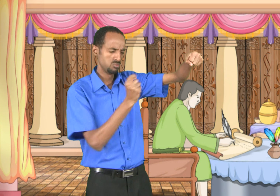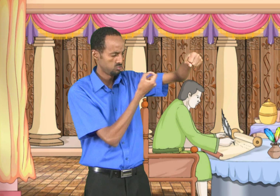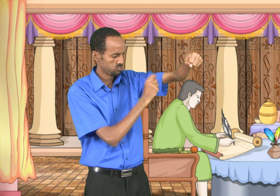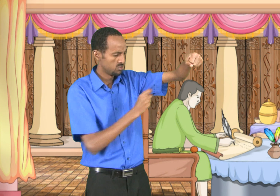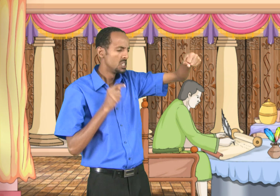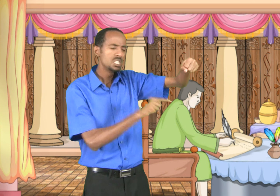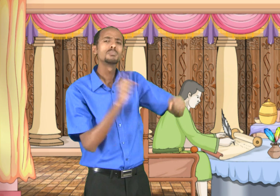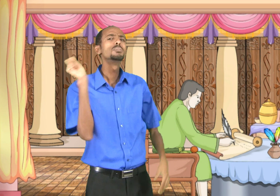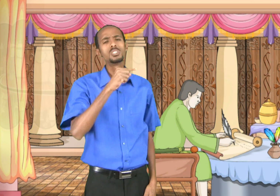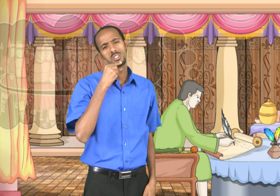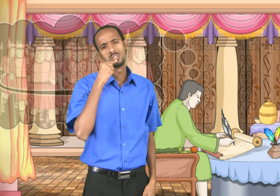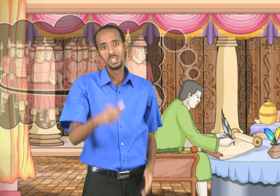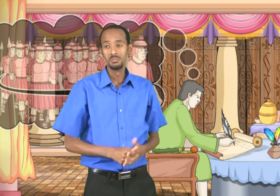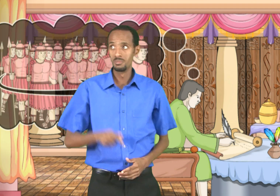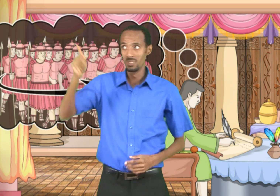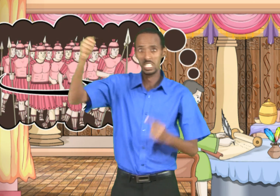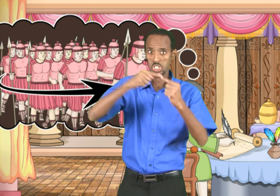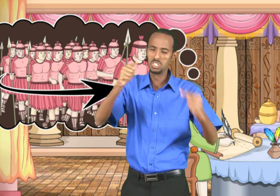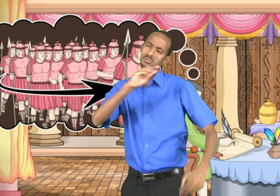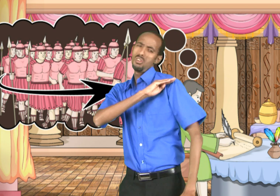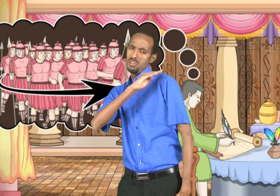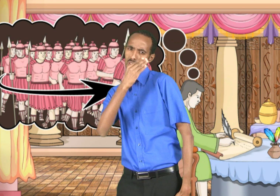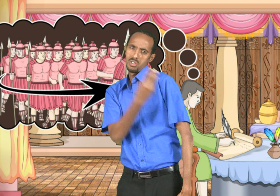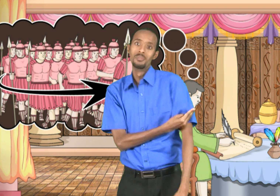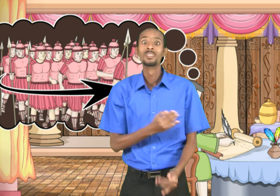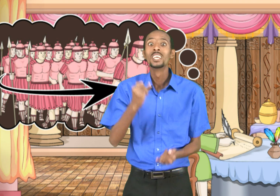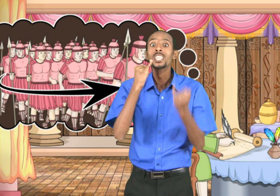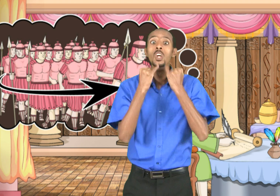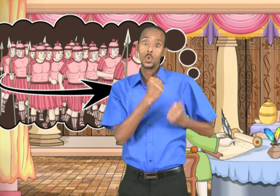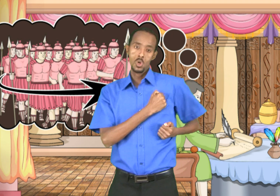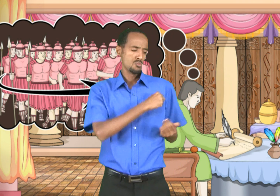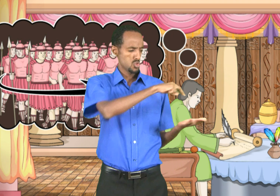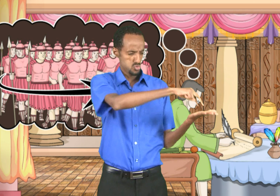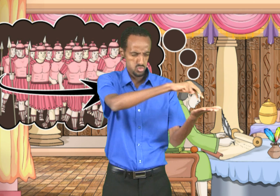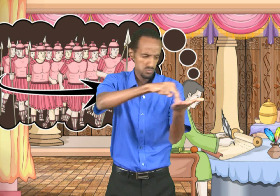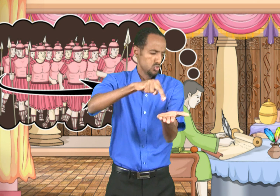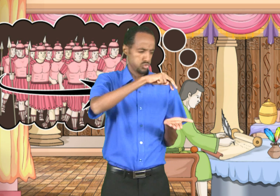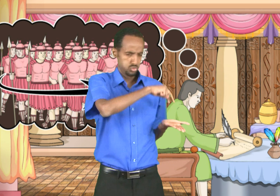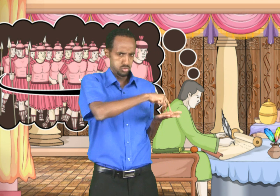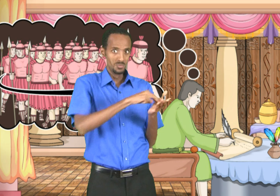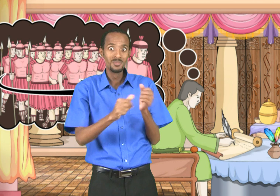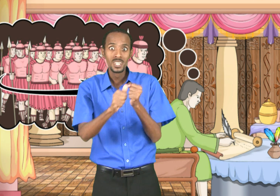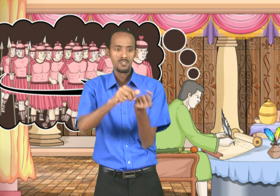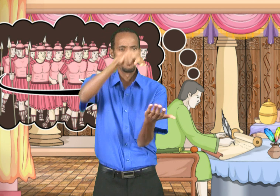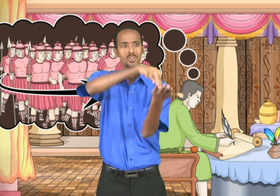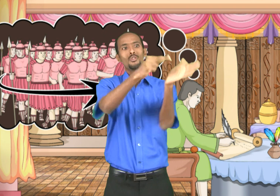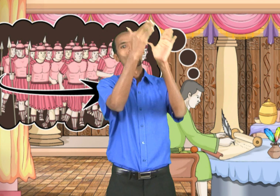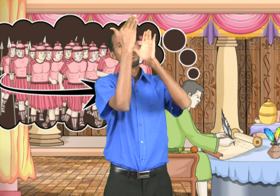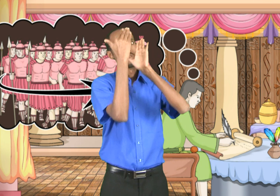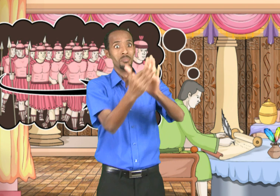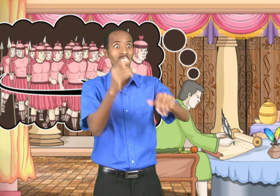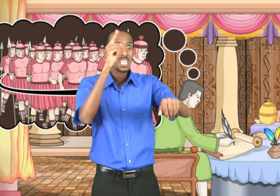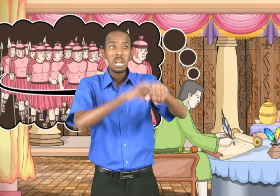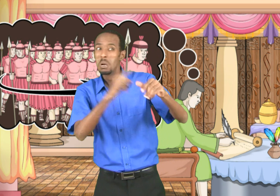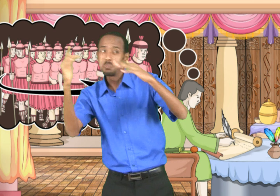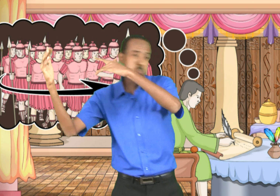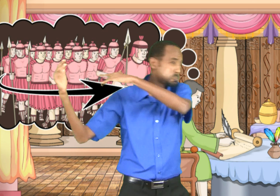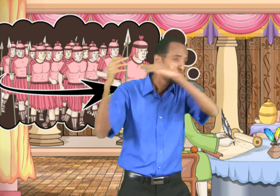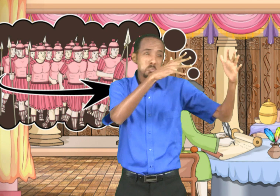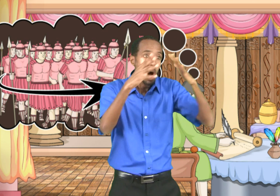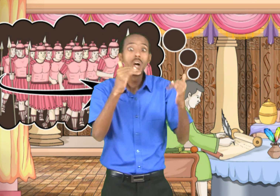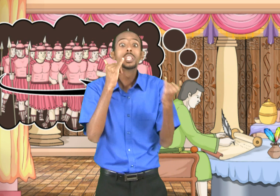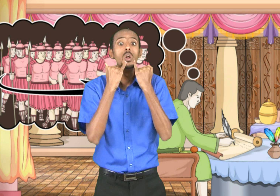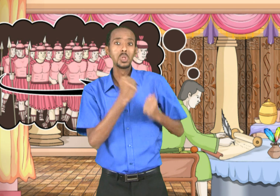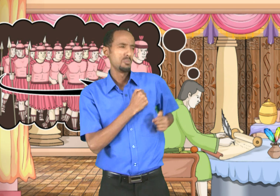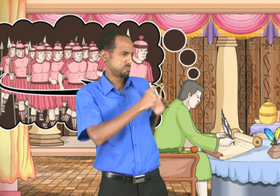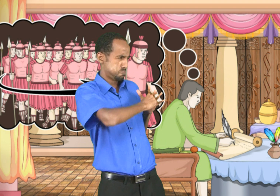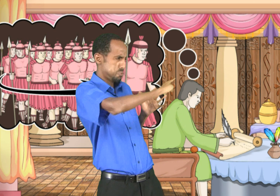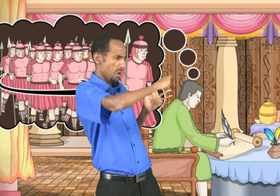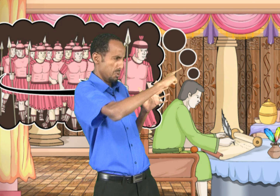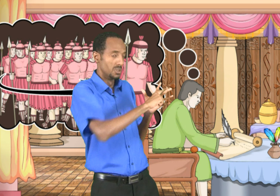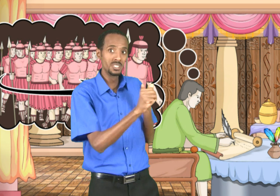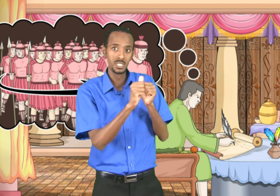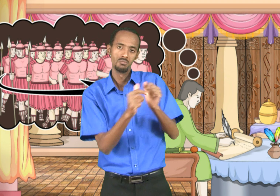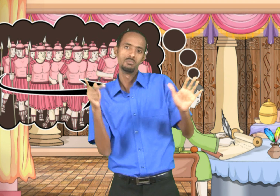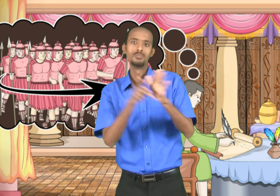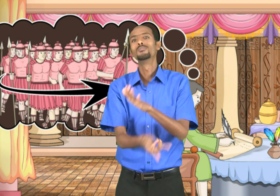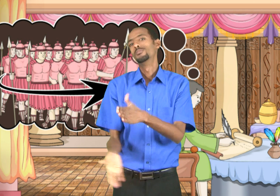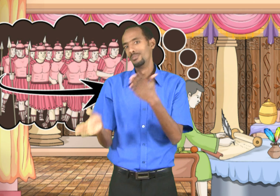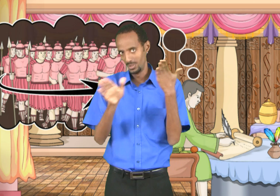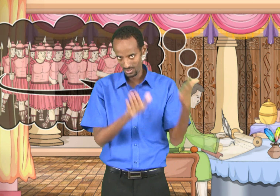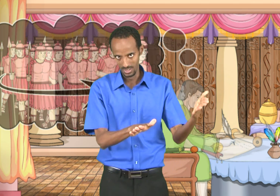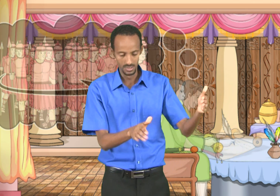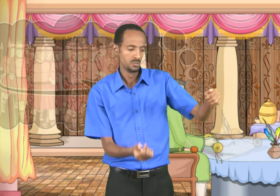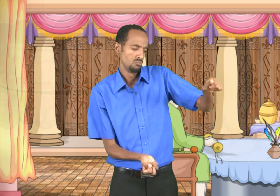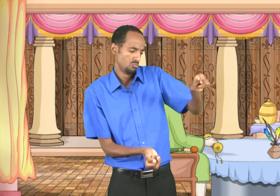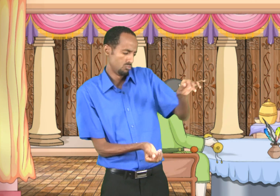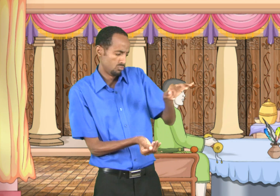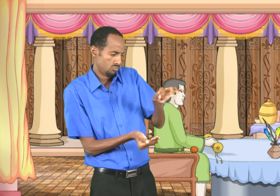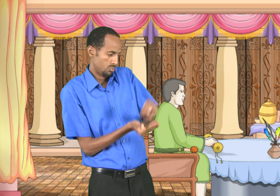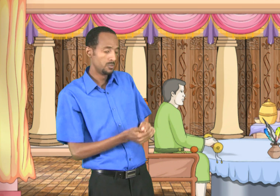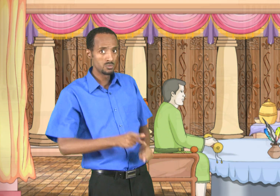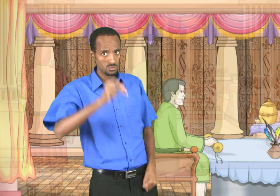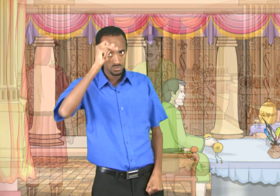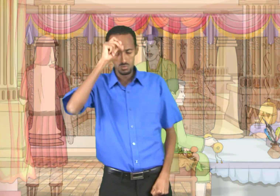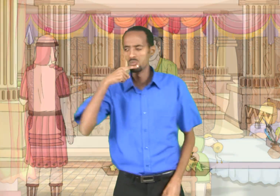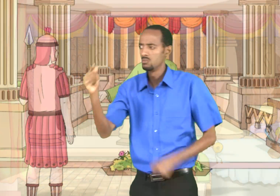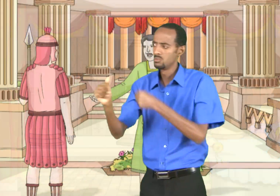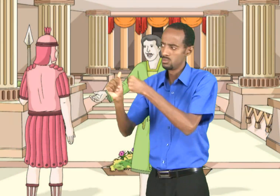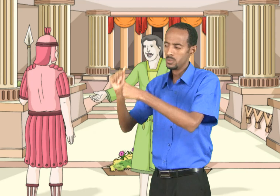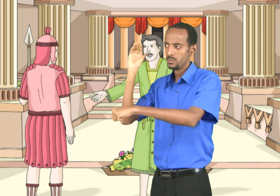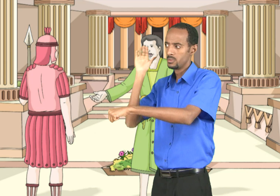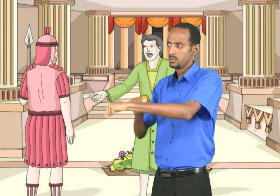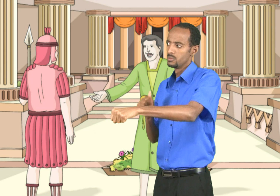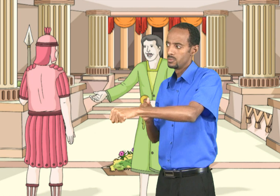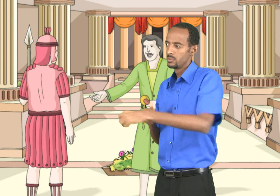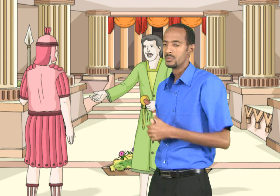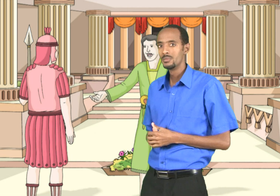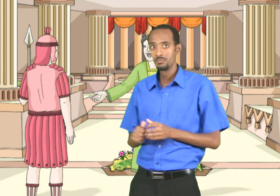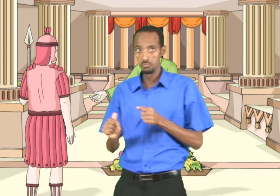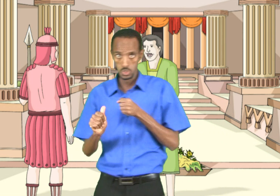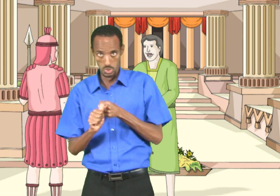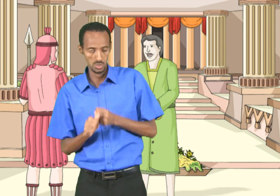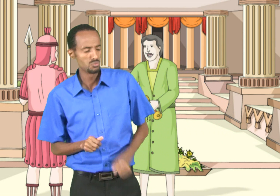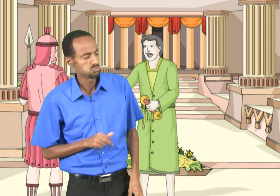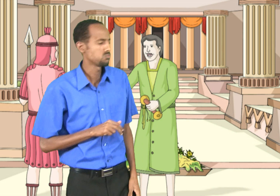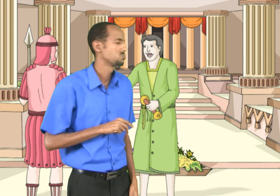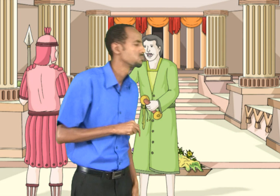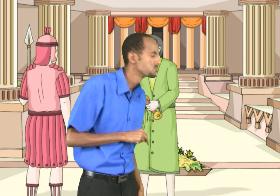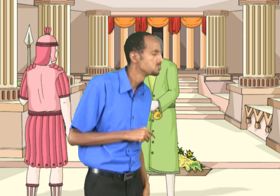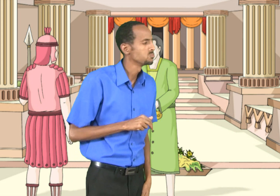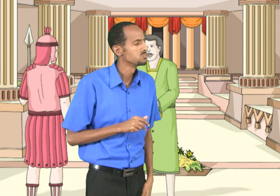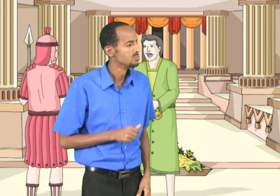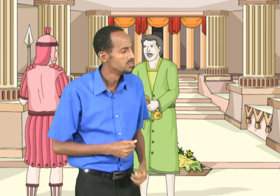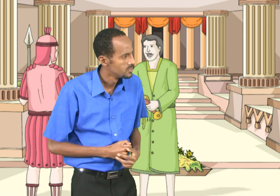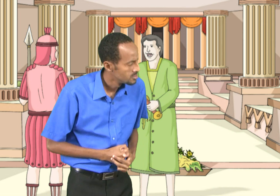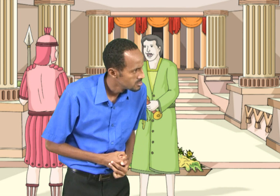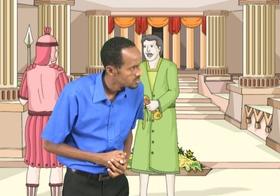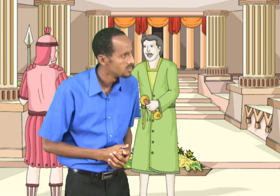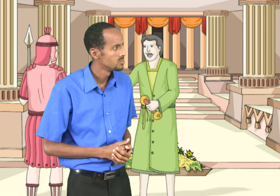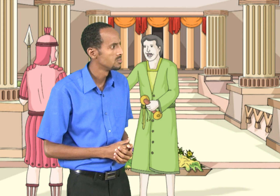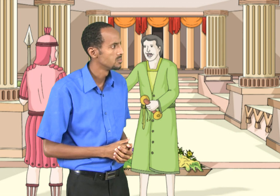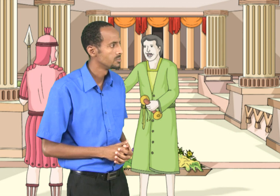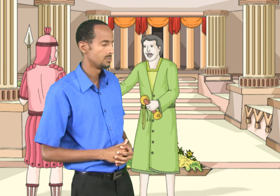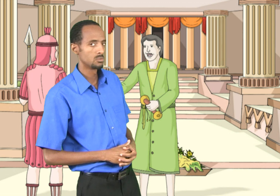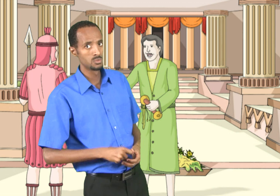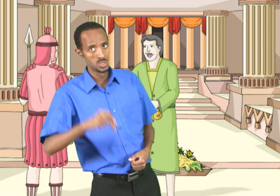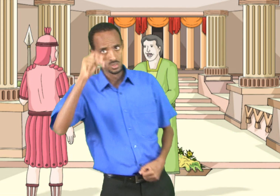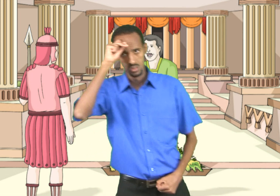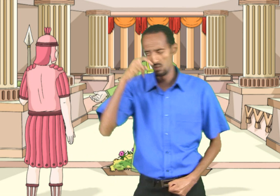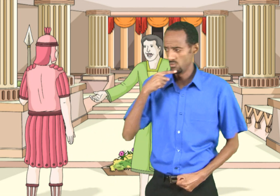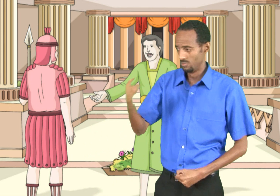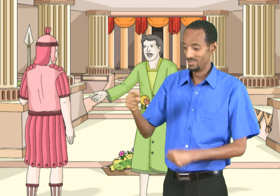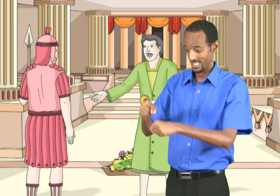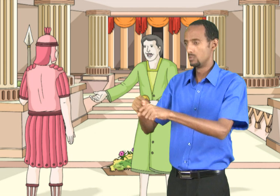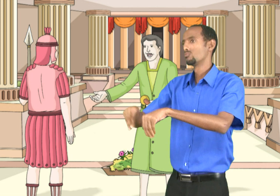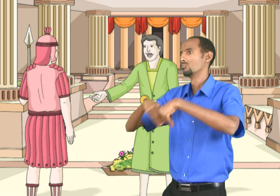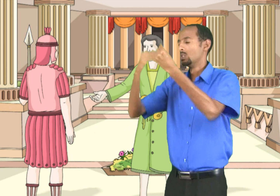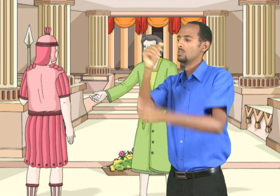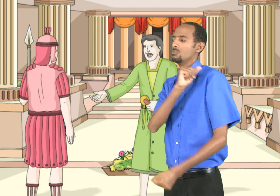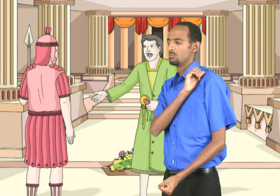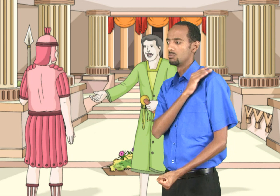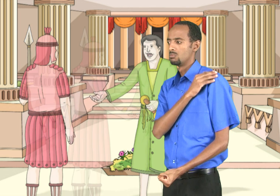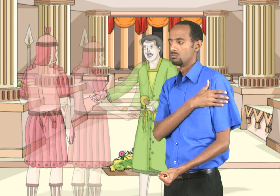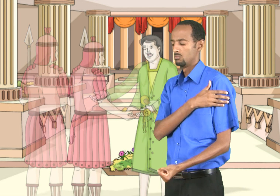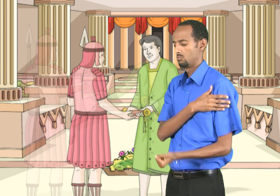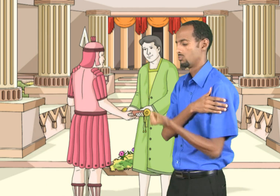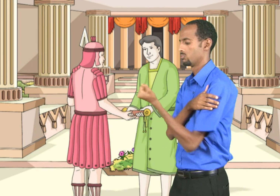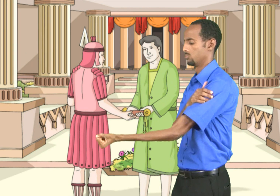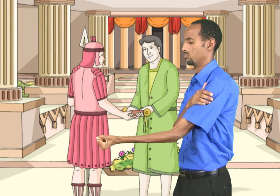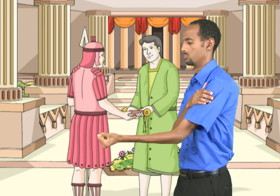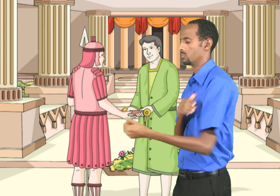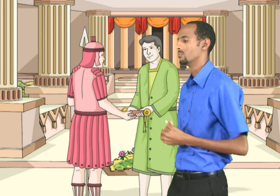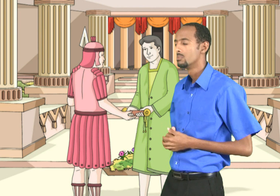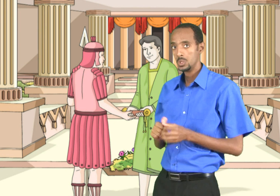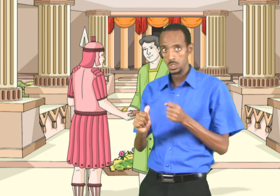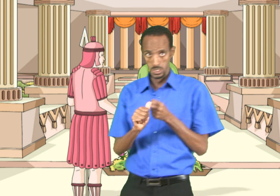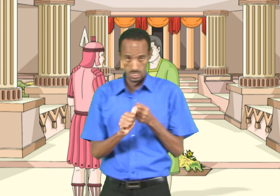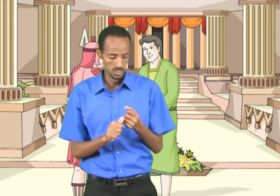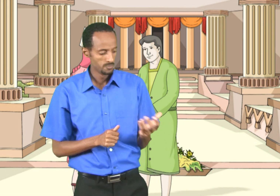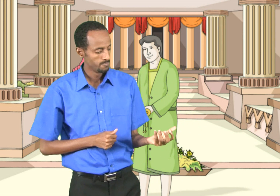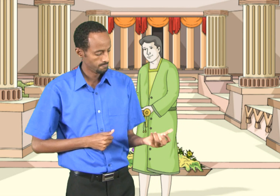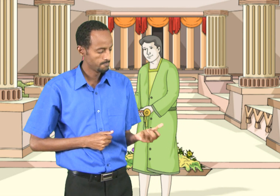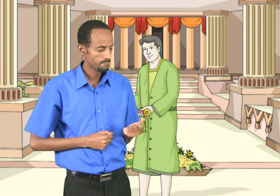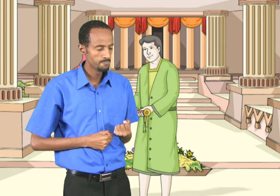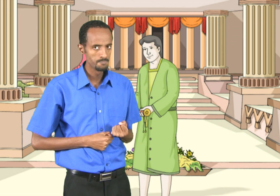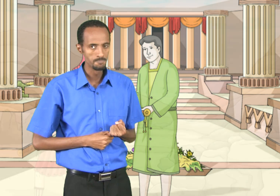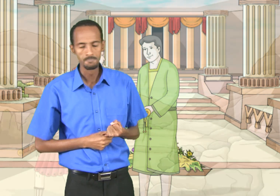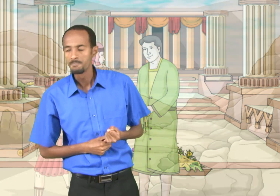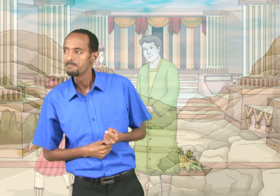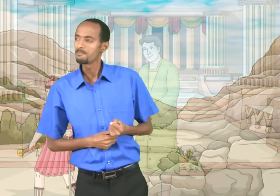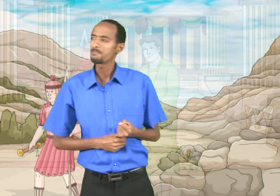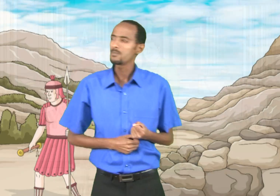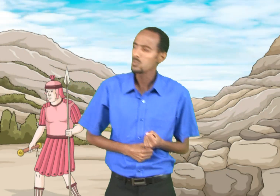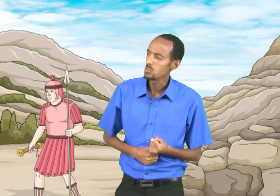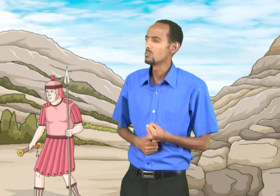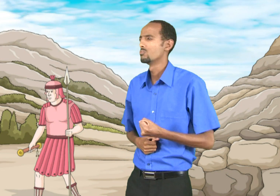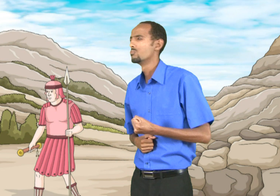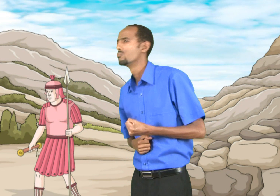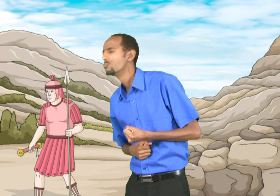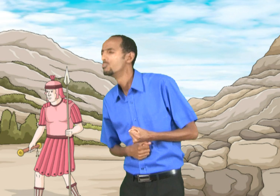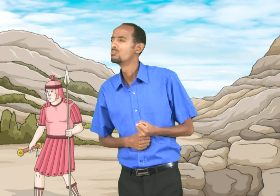In the letter he wrote: “Put Uriah at the front of the fiercest battle;